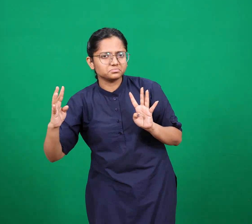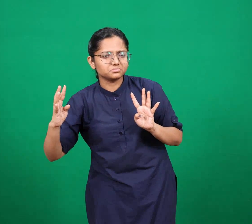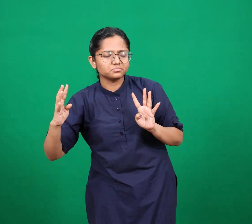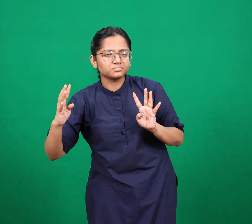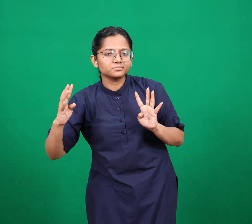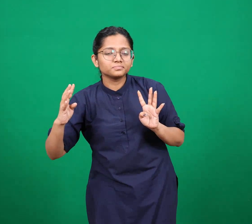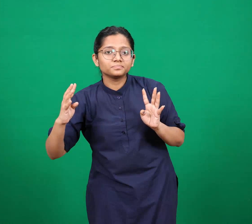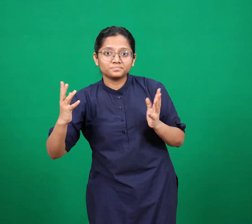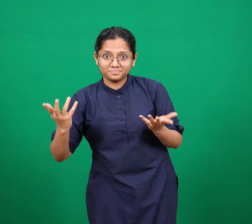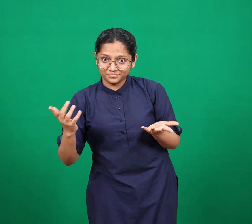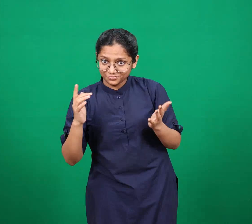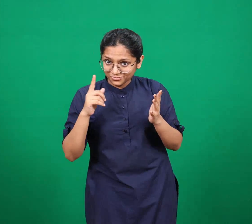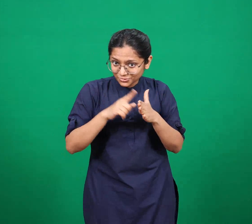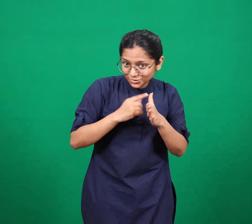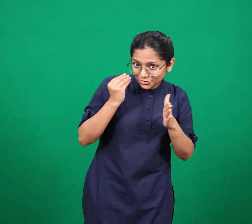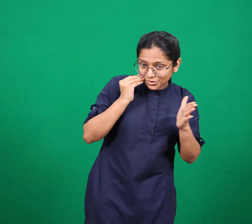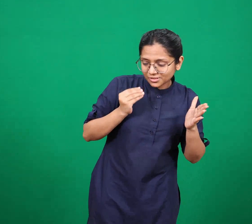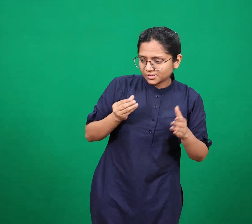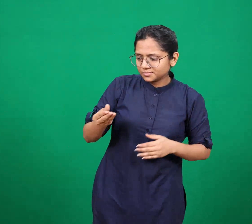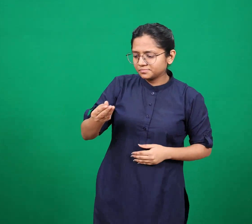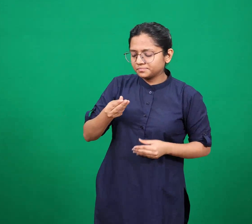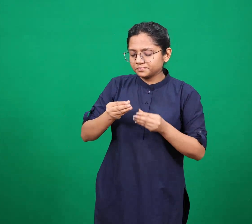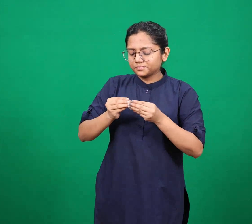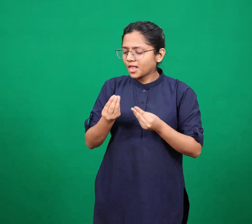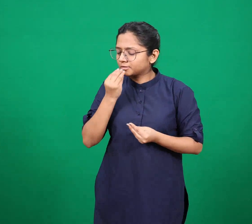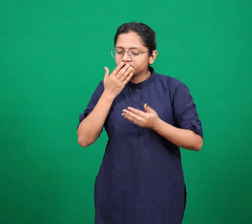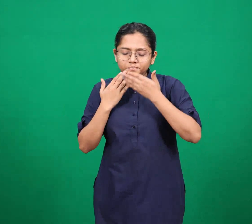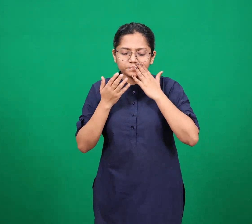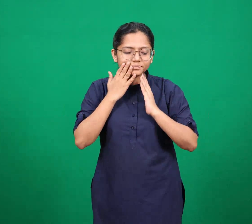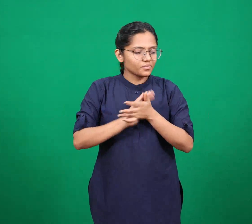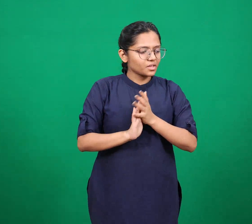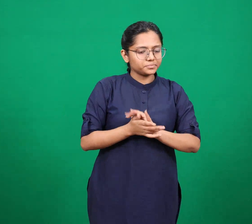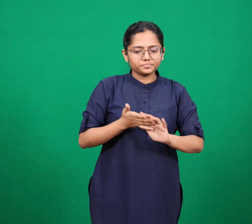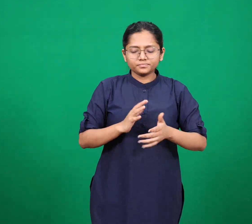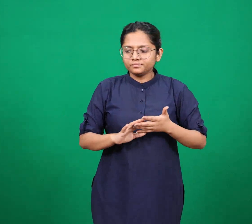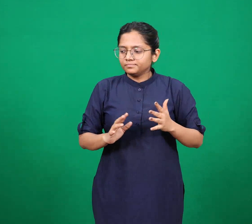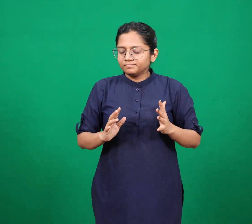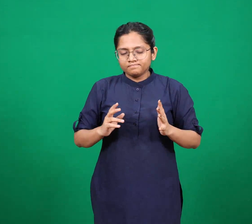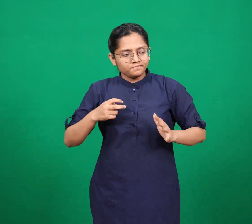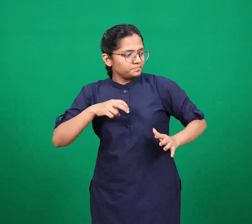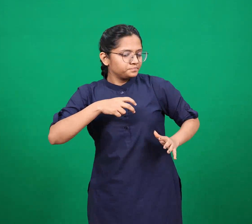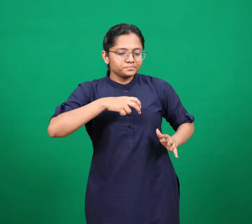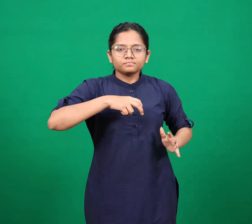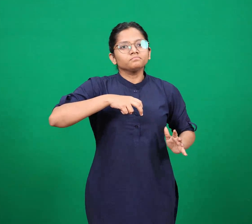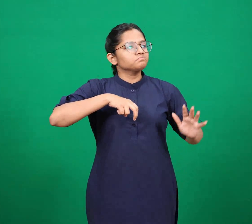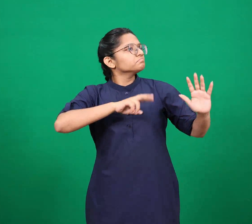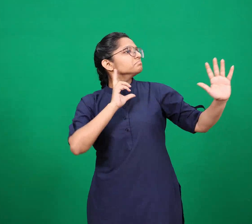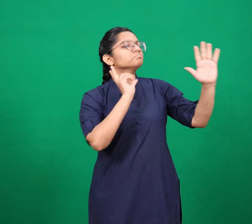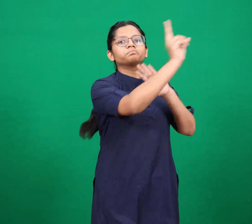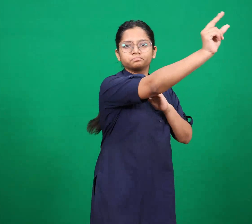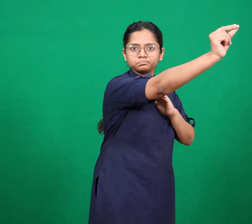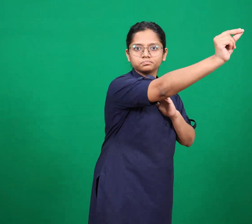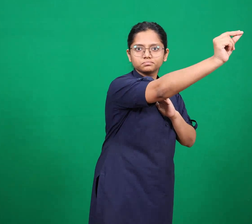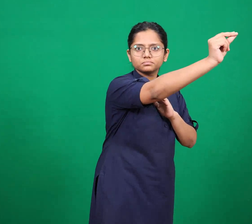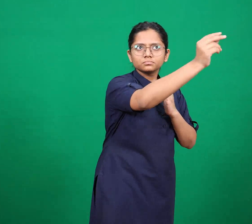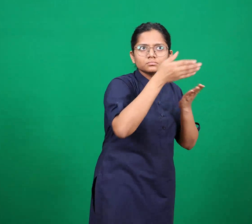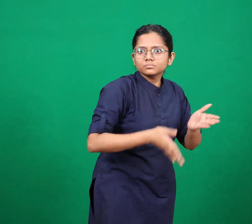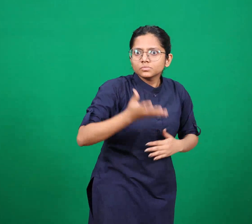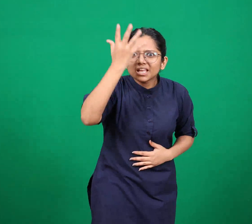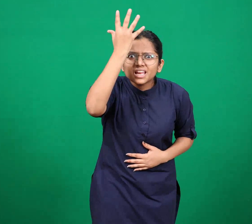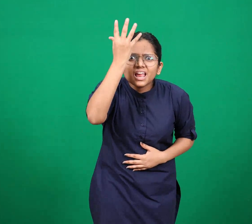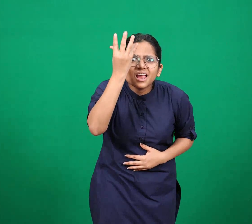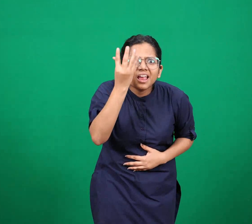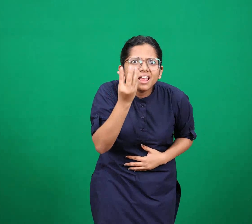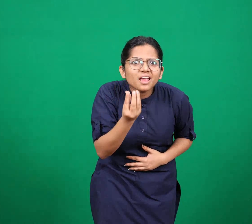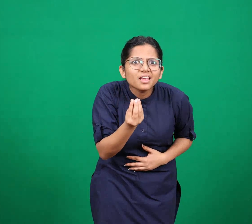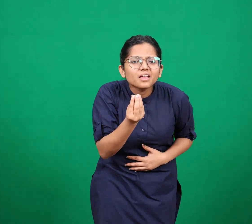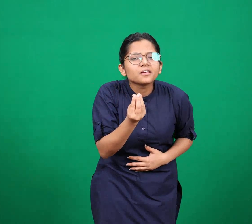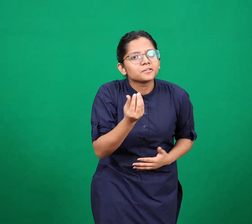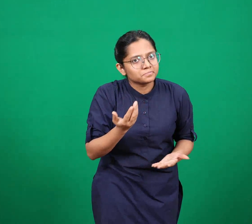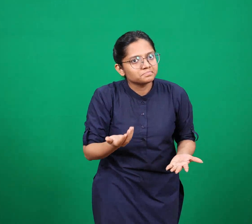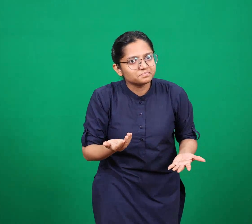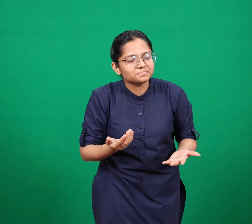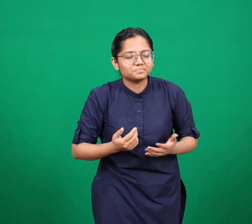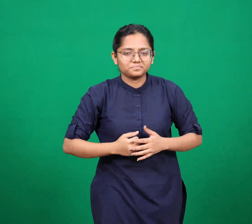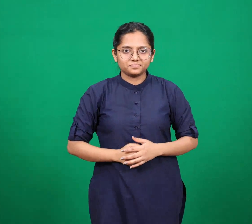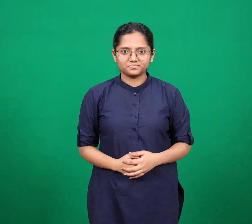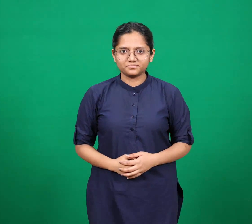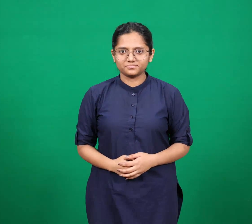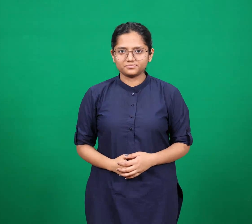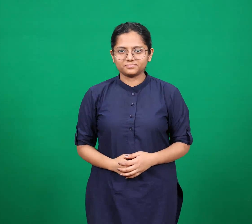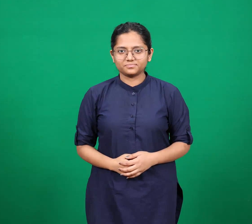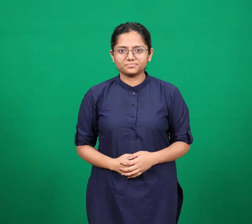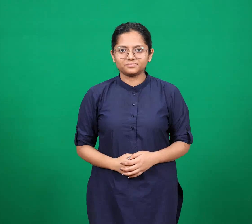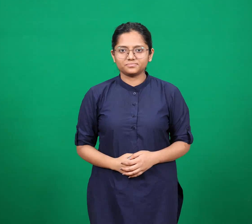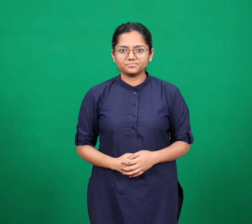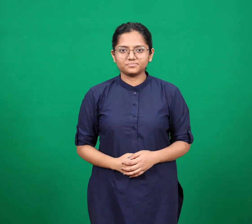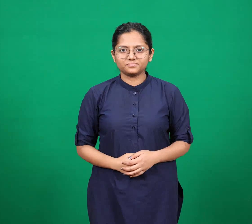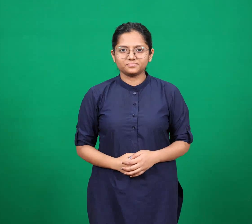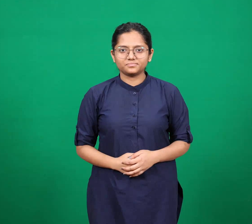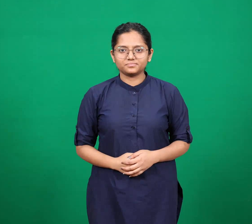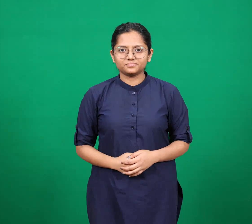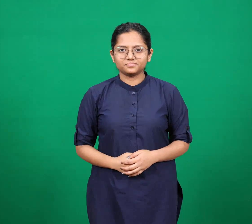As soon as he had received the morsel, Judas went out into the night.